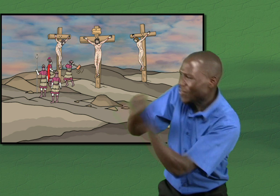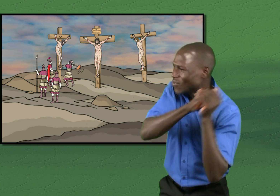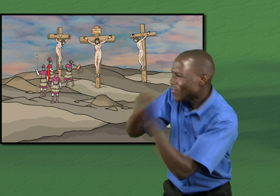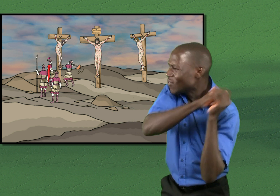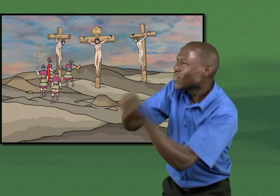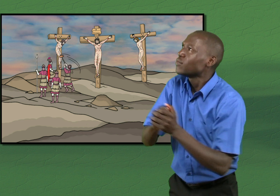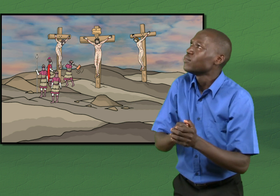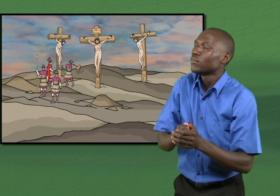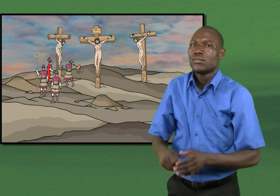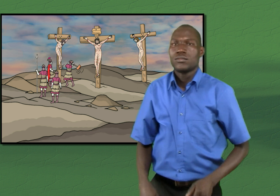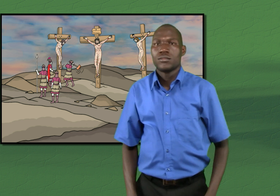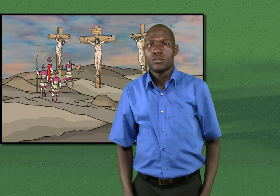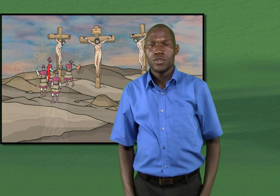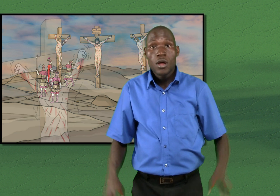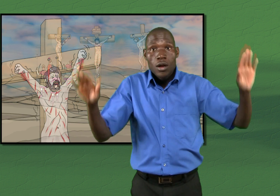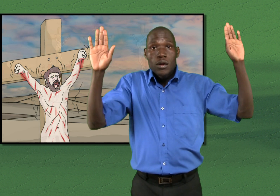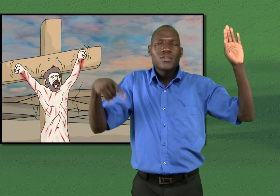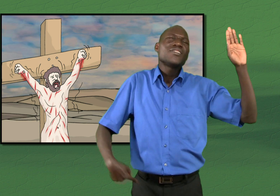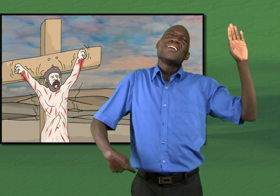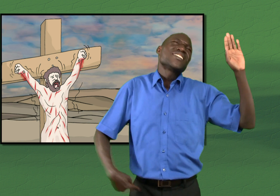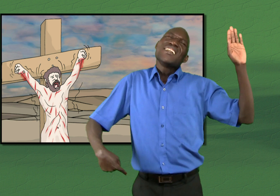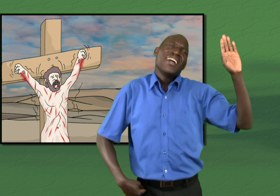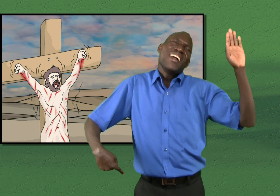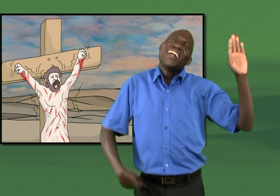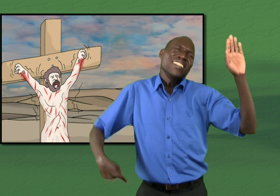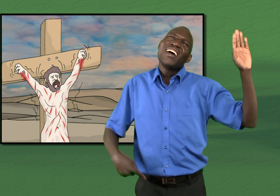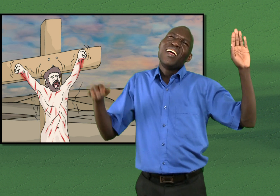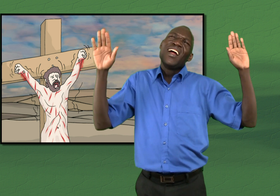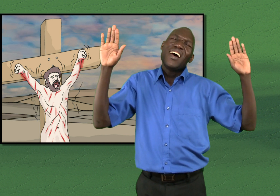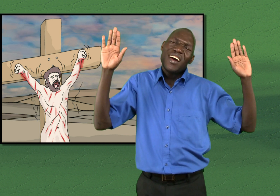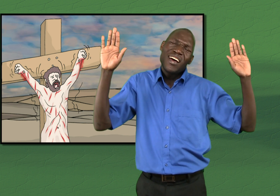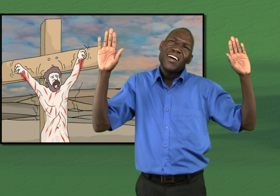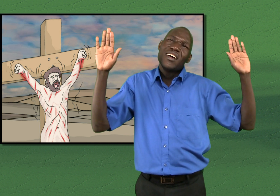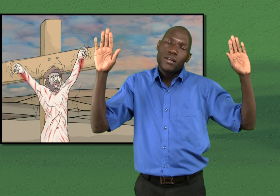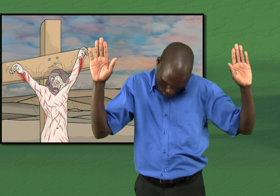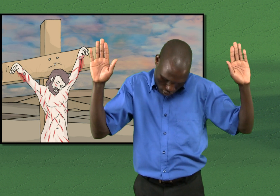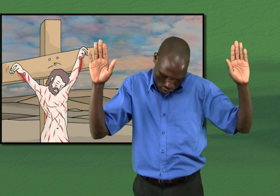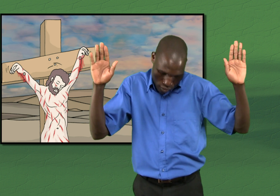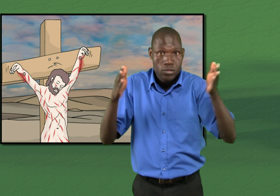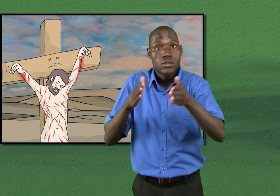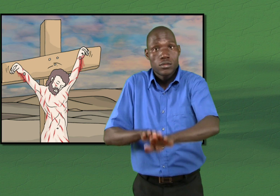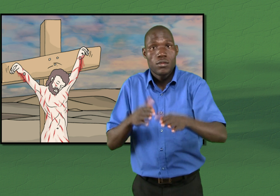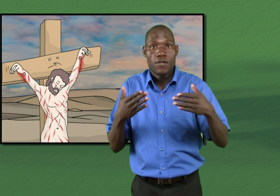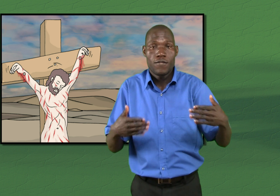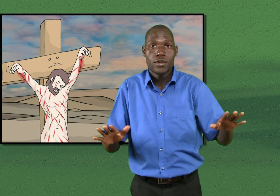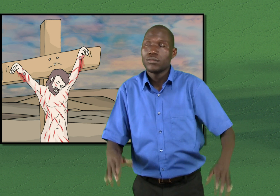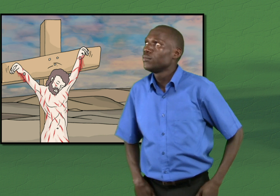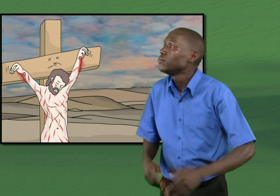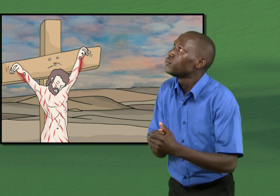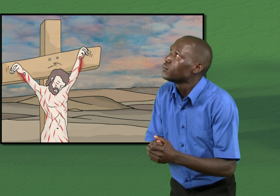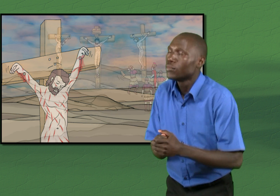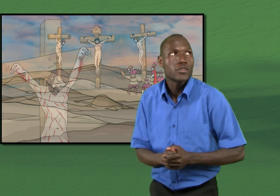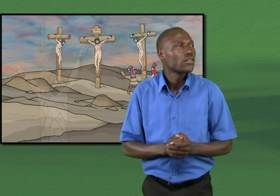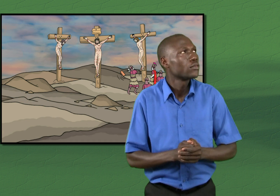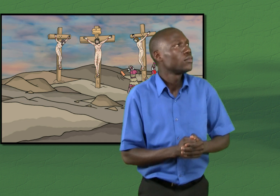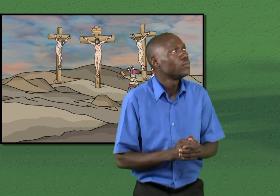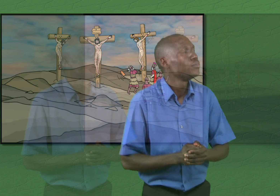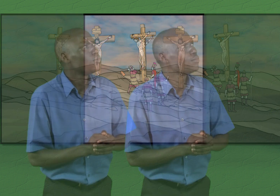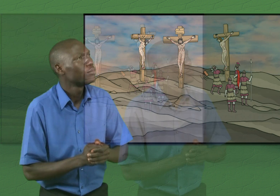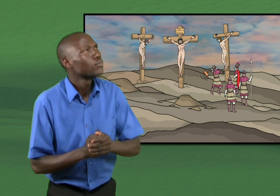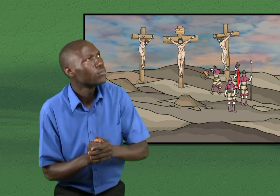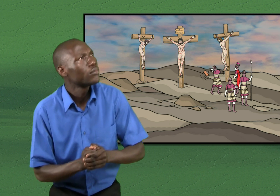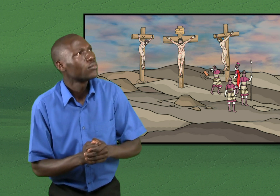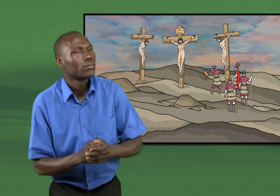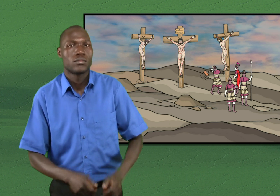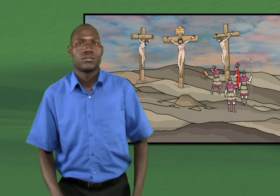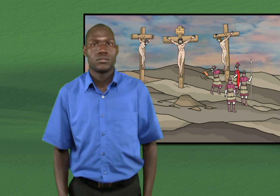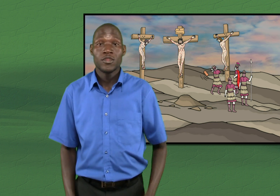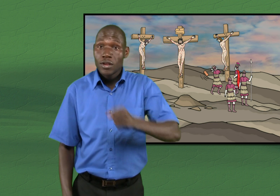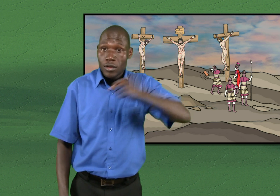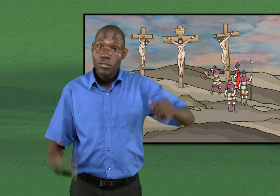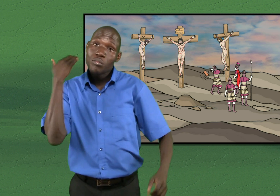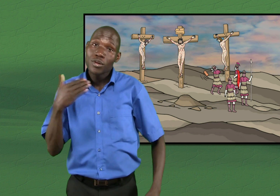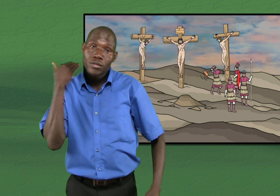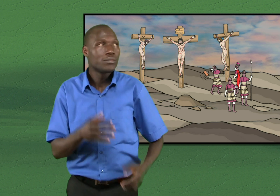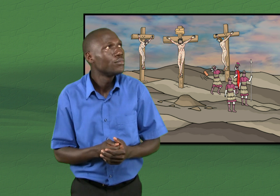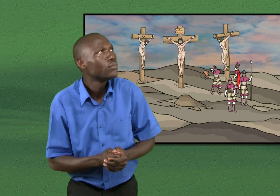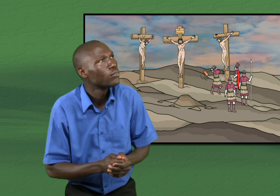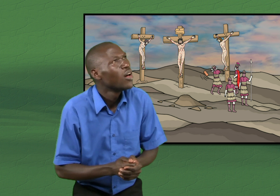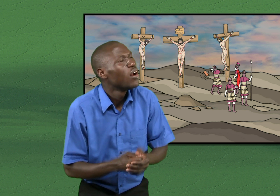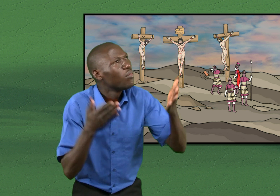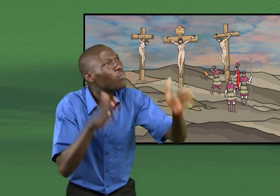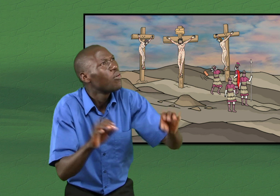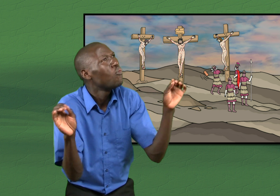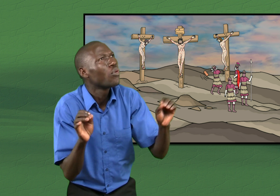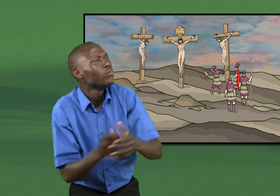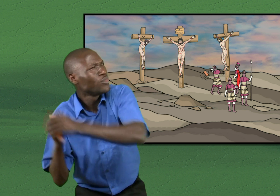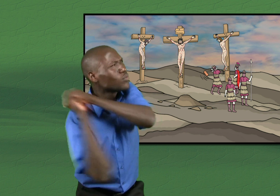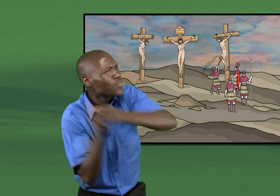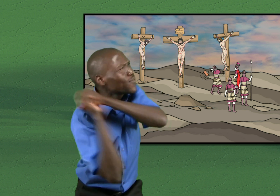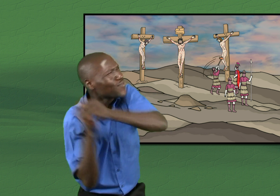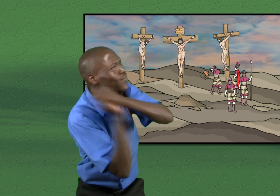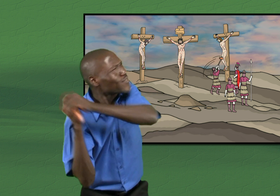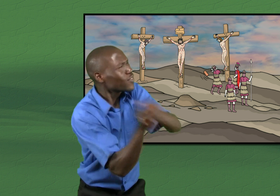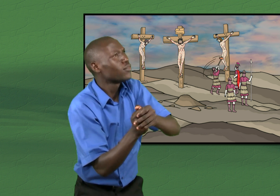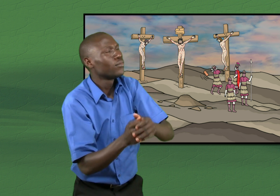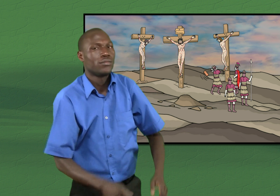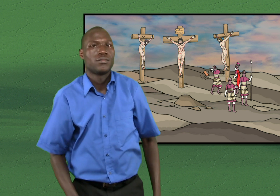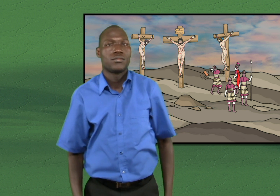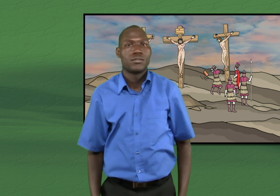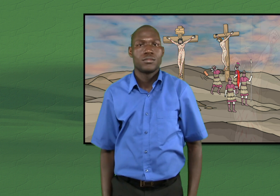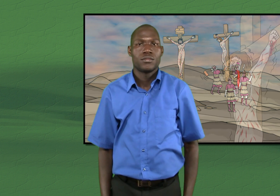But when they came to Jesus and saw that He was already dead, they did not break His legs.